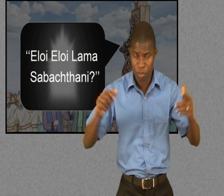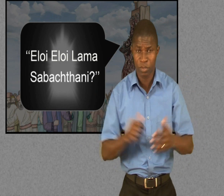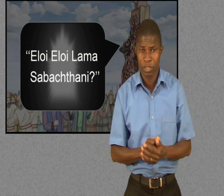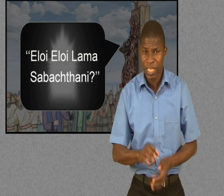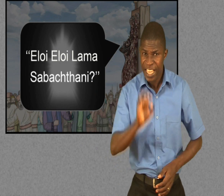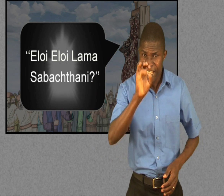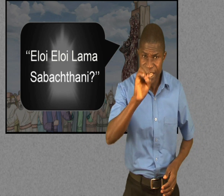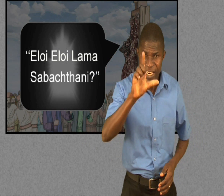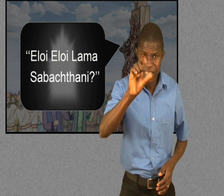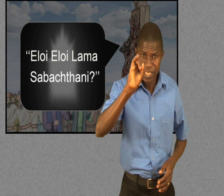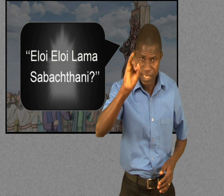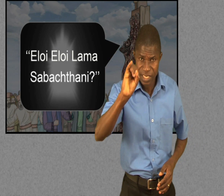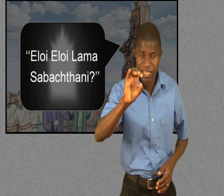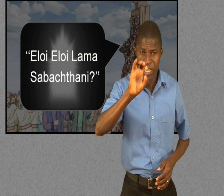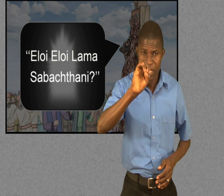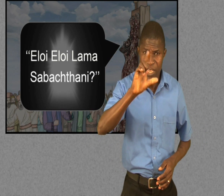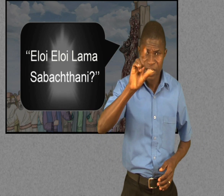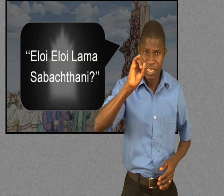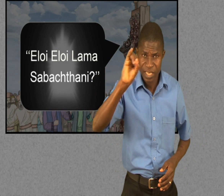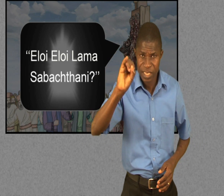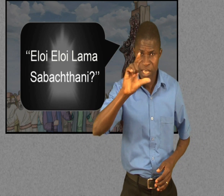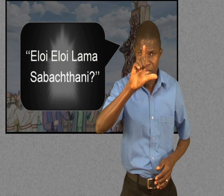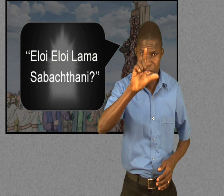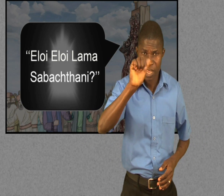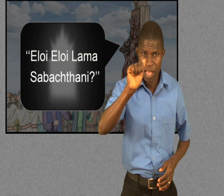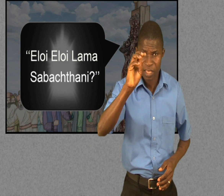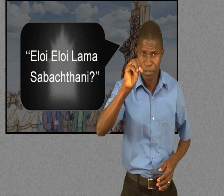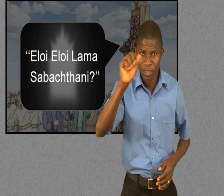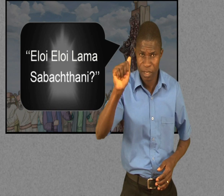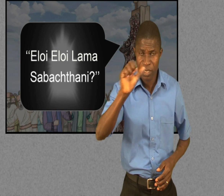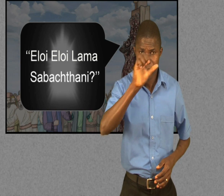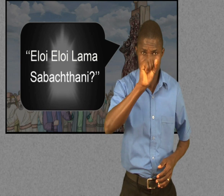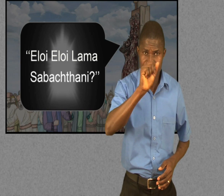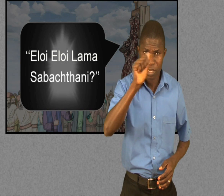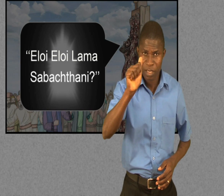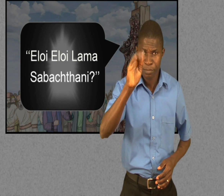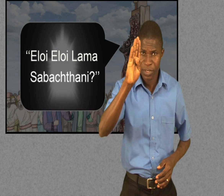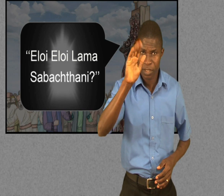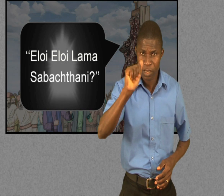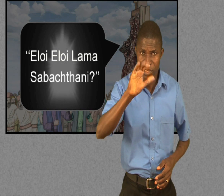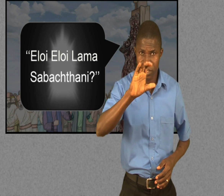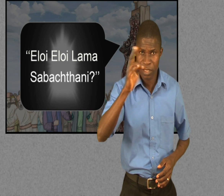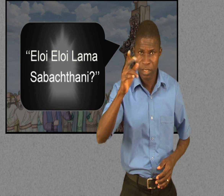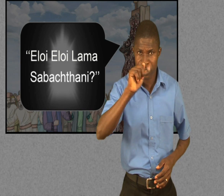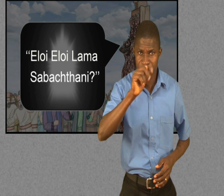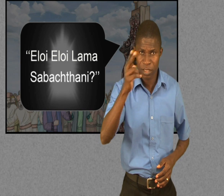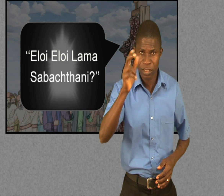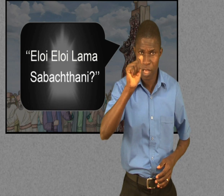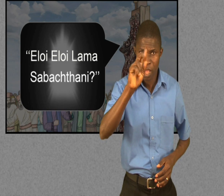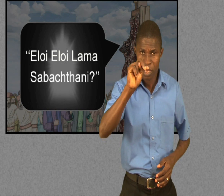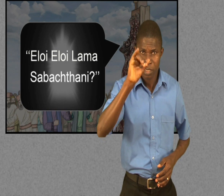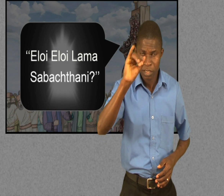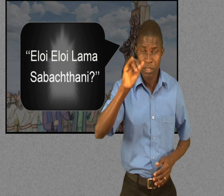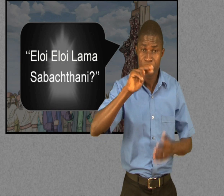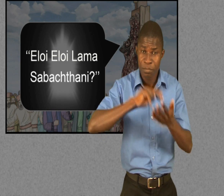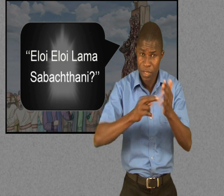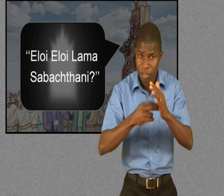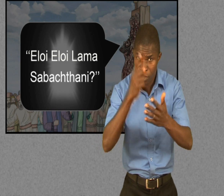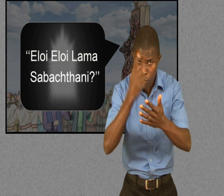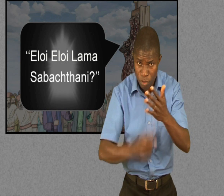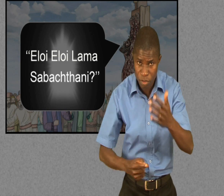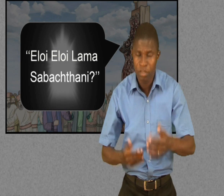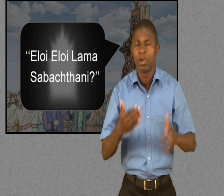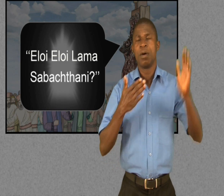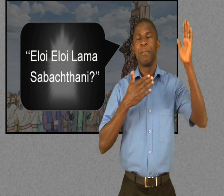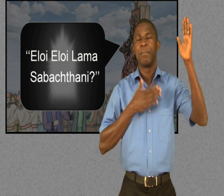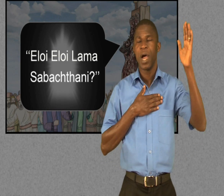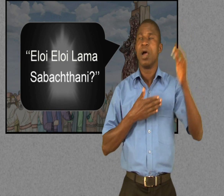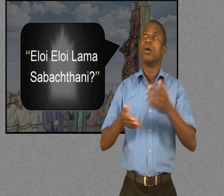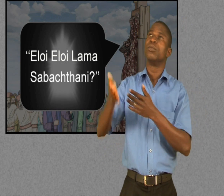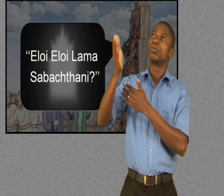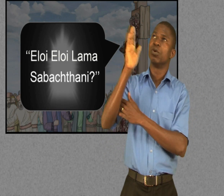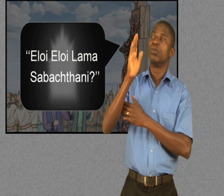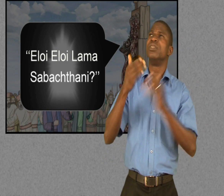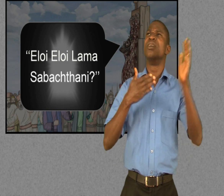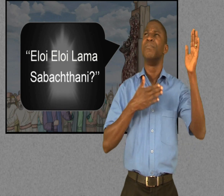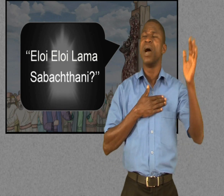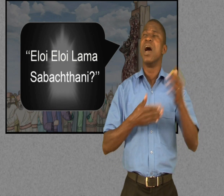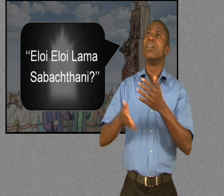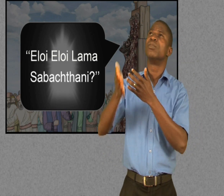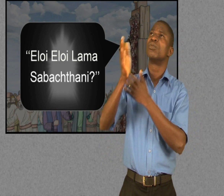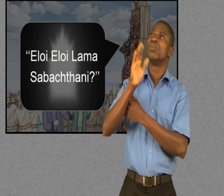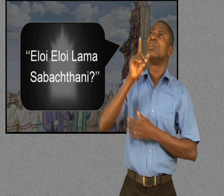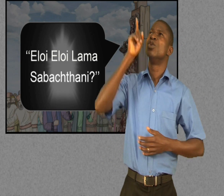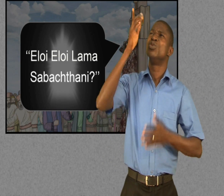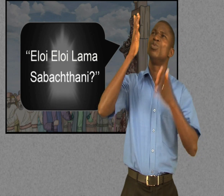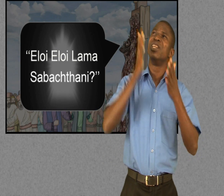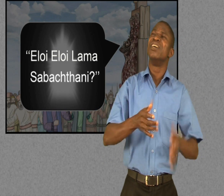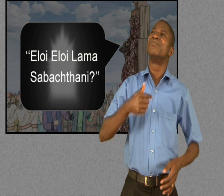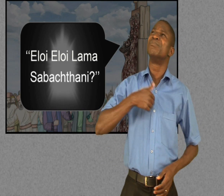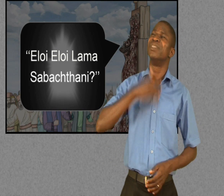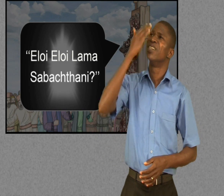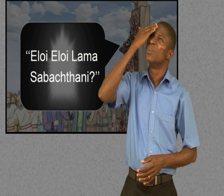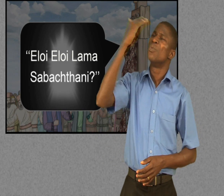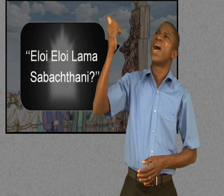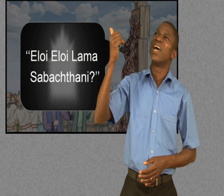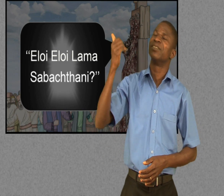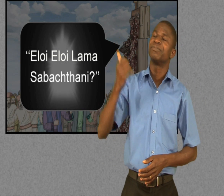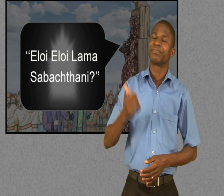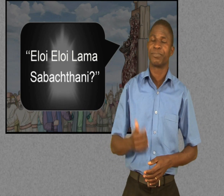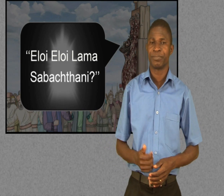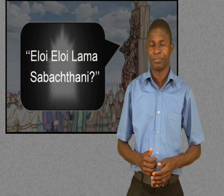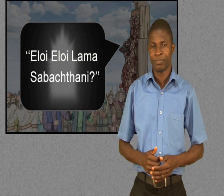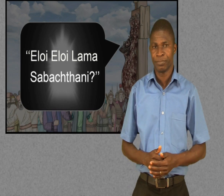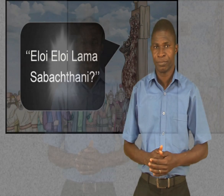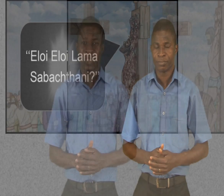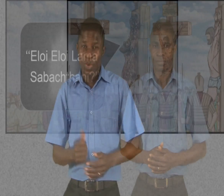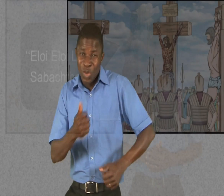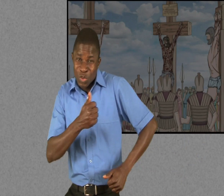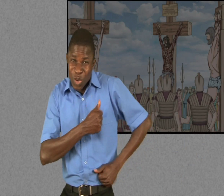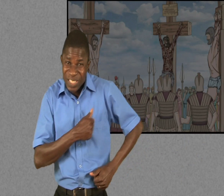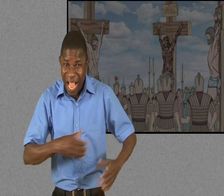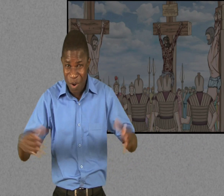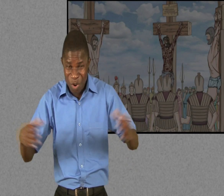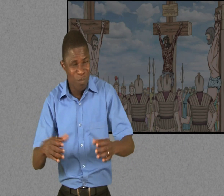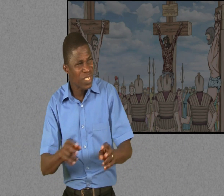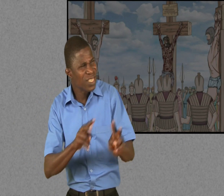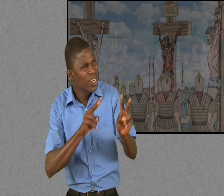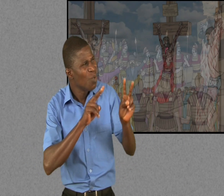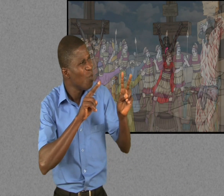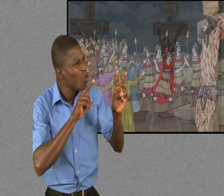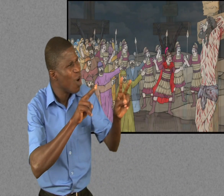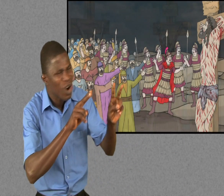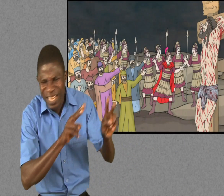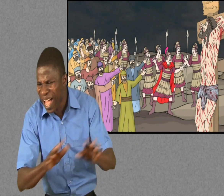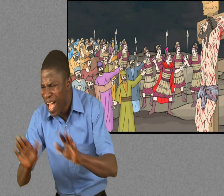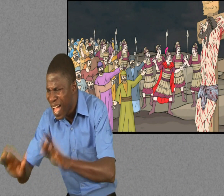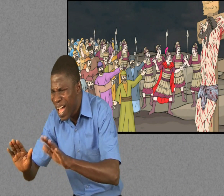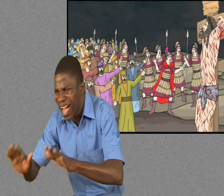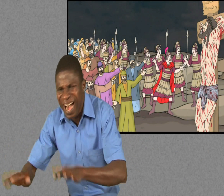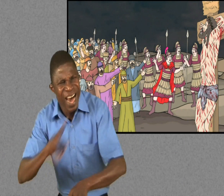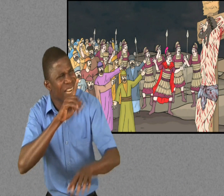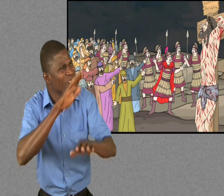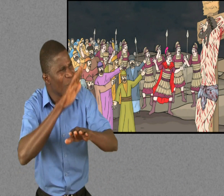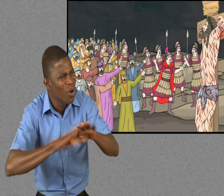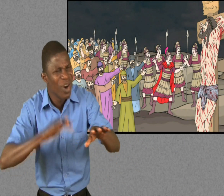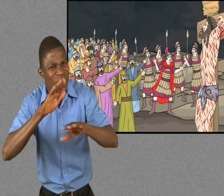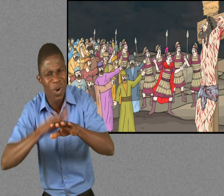which means, “My God, My God, why have You forsaken Me?”